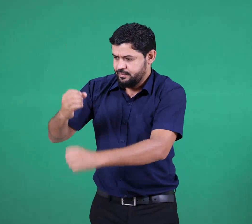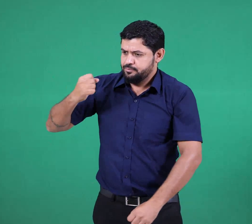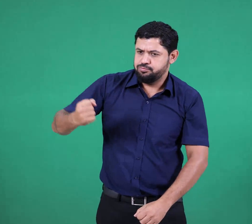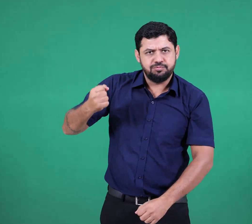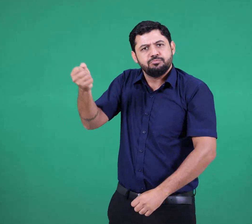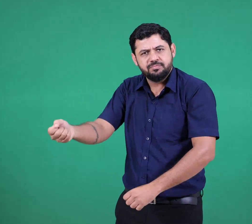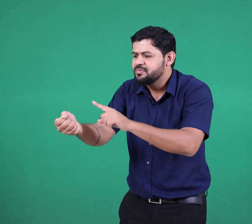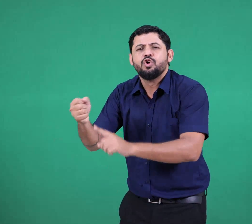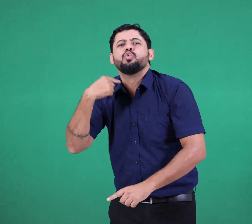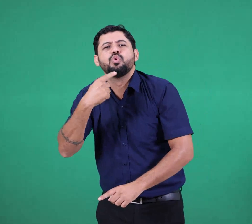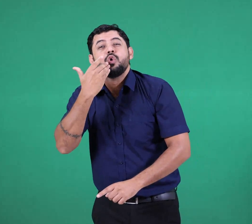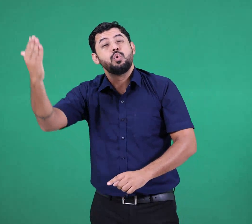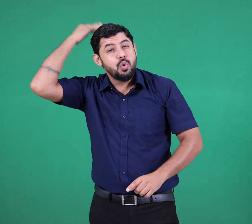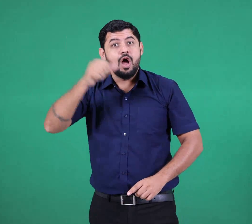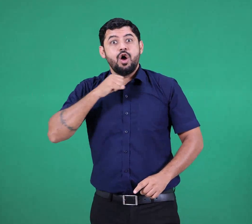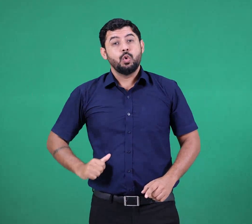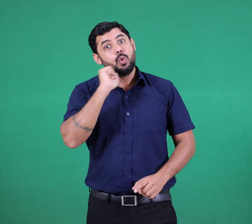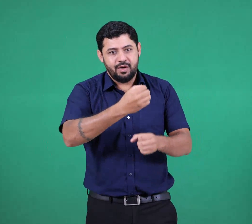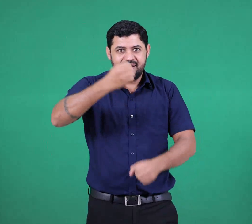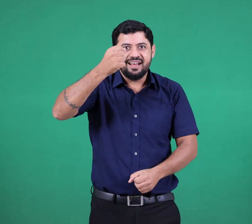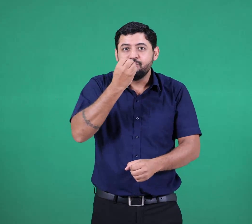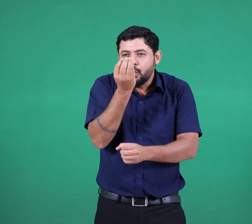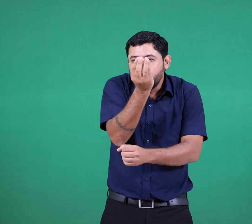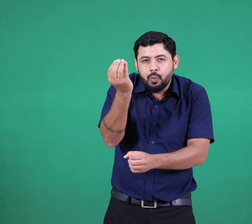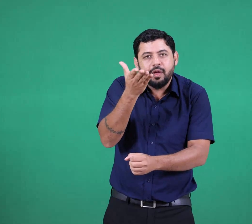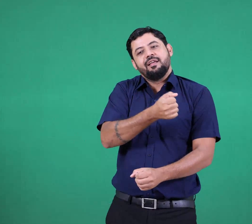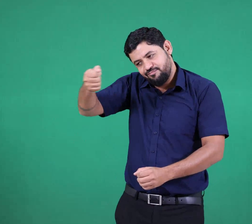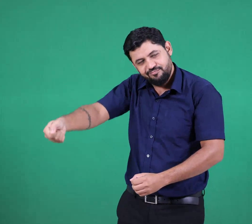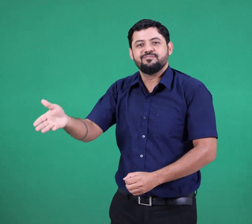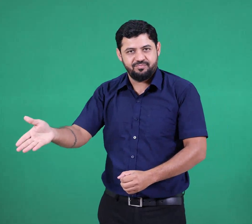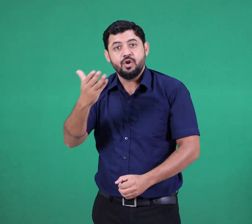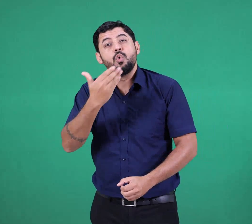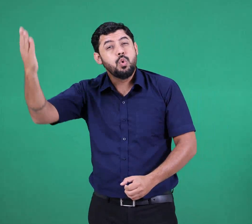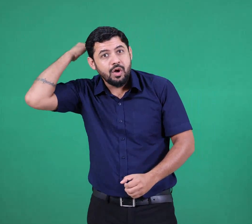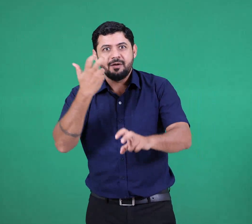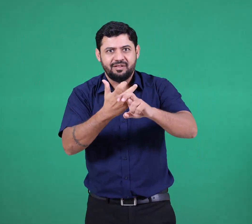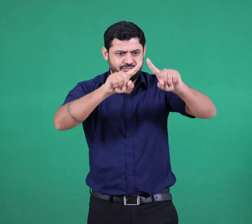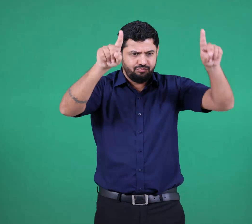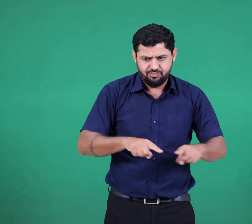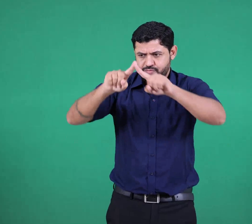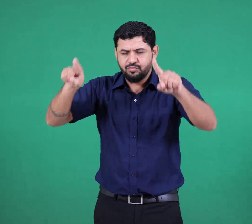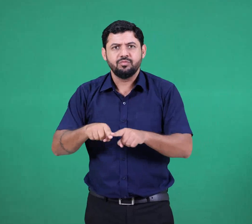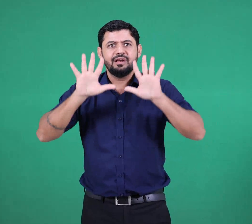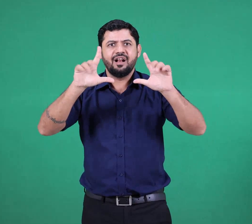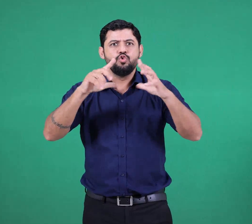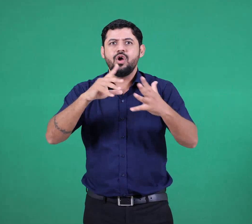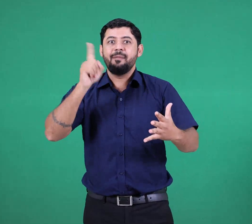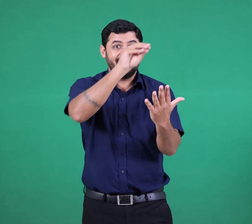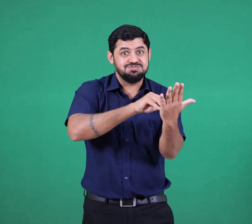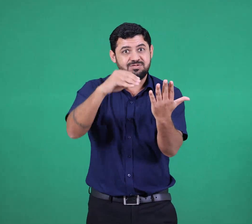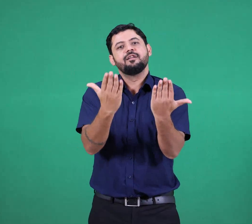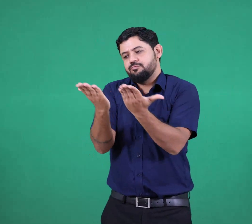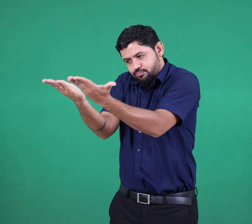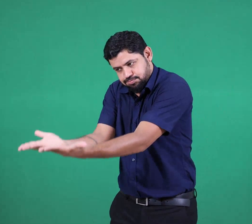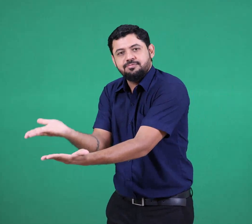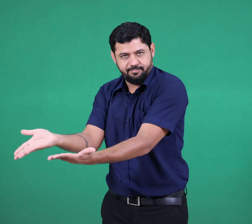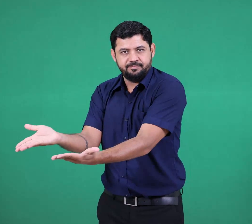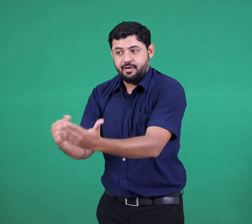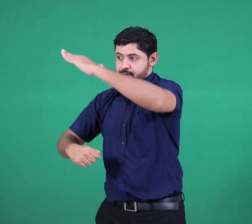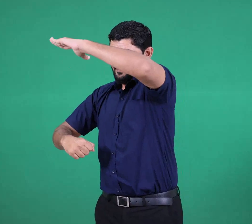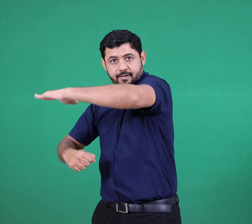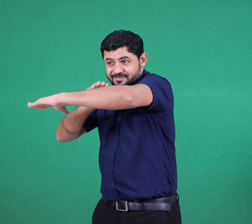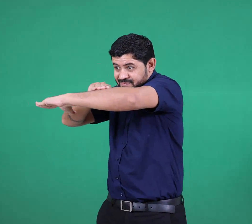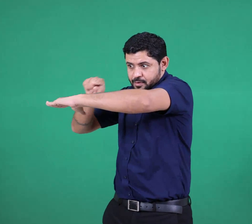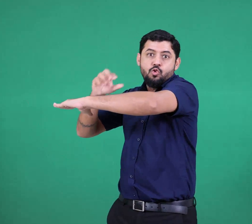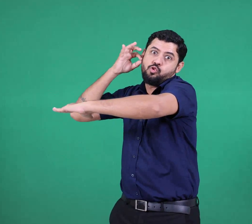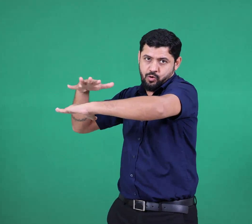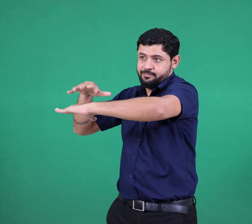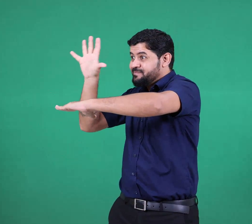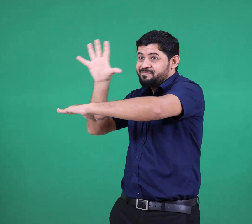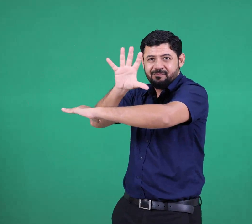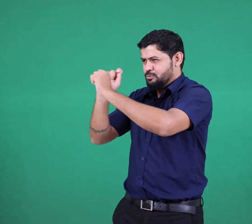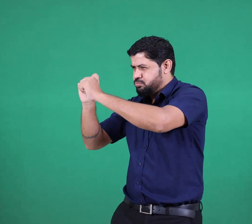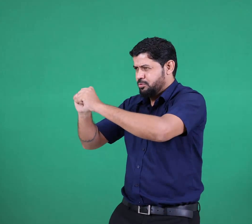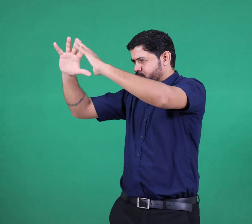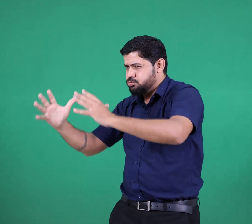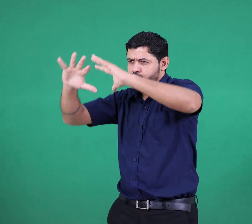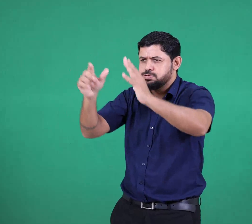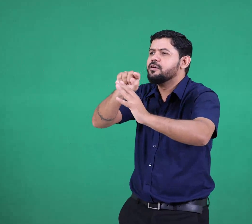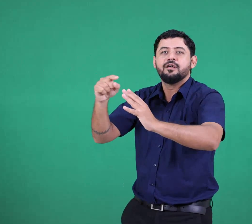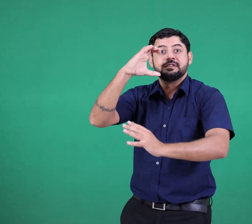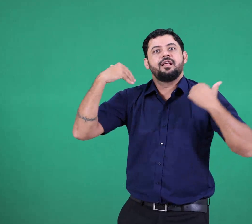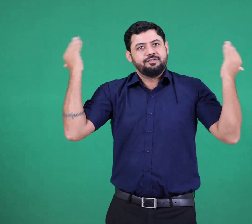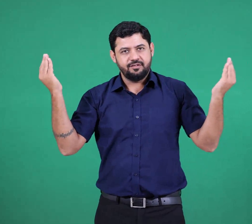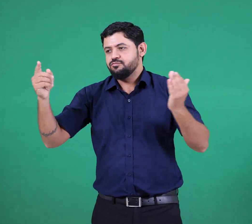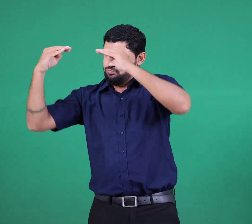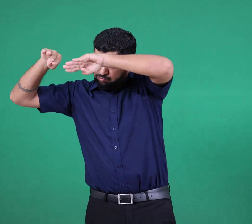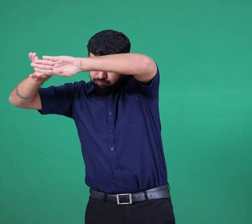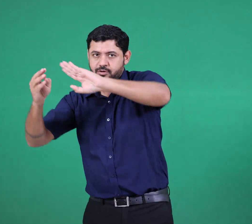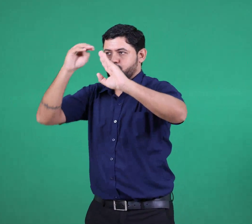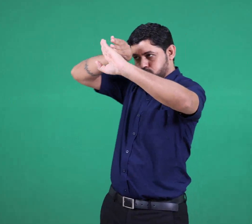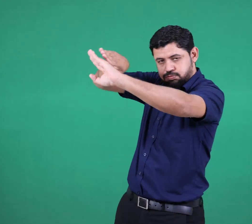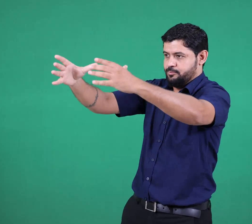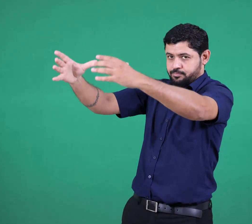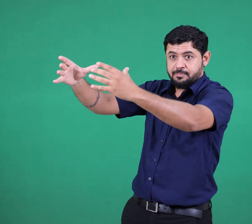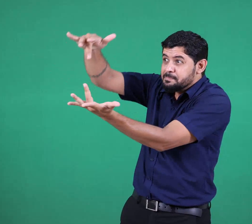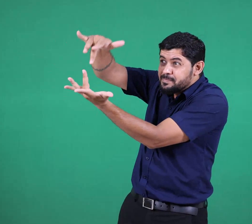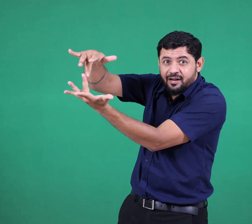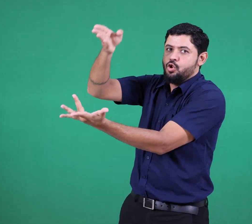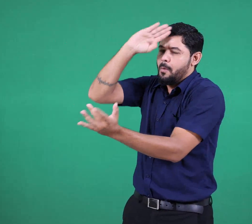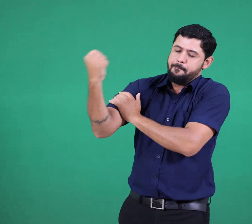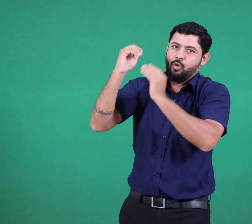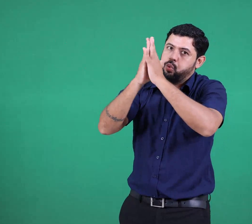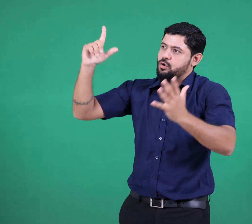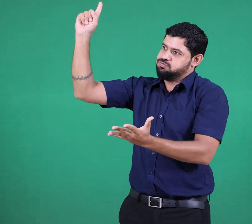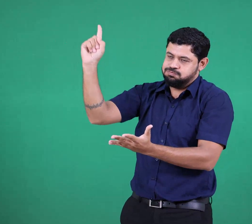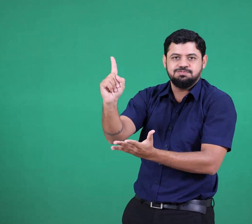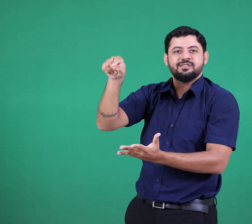Inside the ark were the gold jar of manna, Aaron' s staff that had budded, and the stone tablets of the covenant.